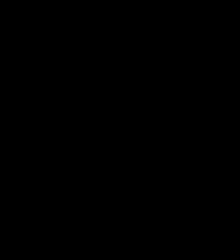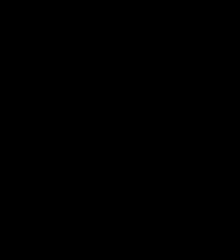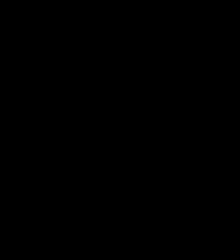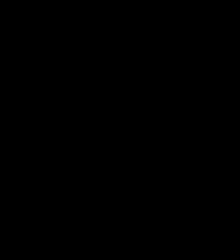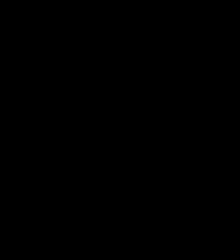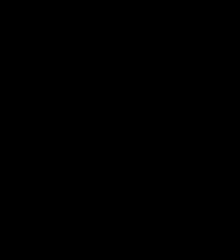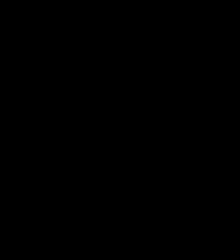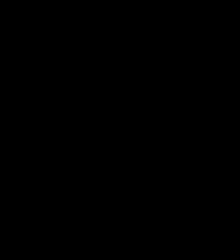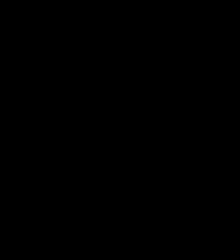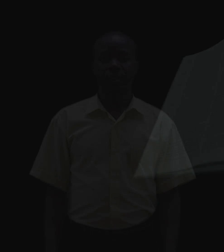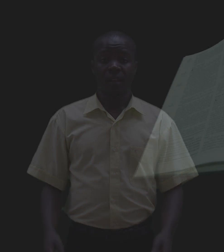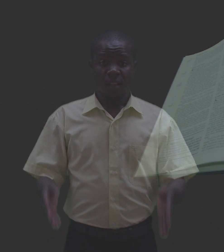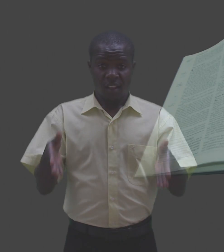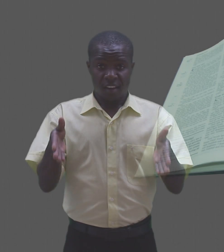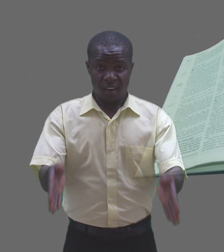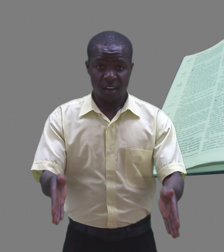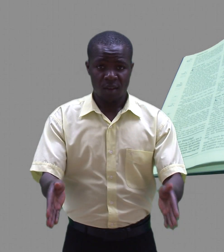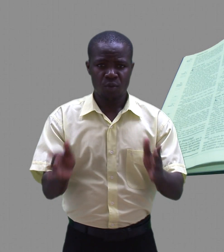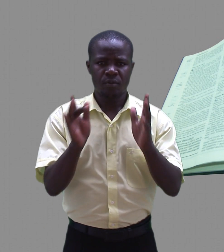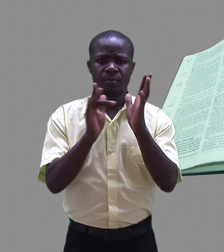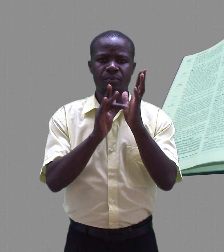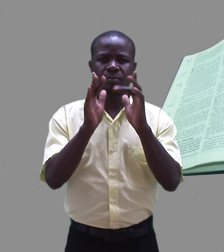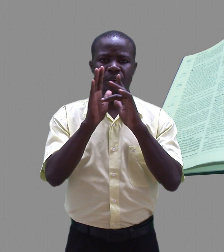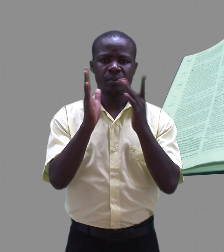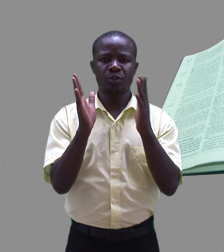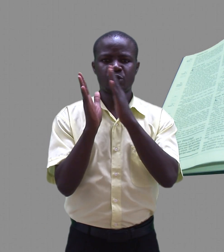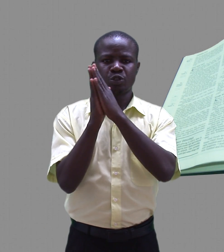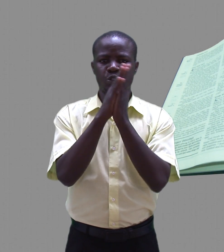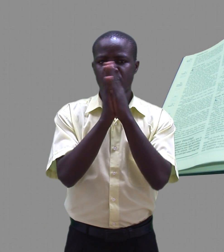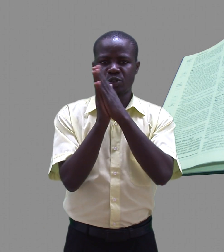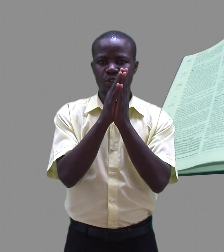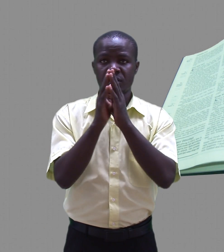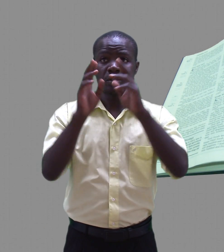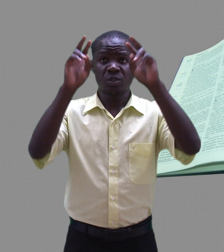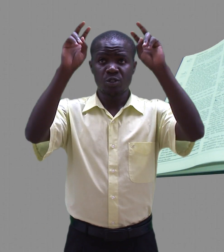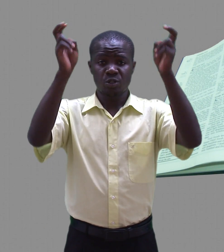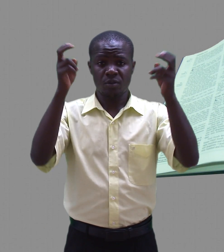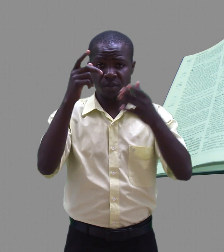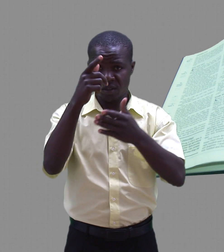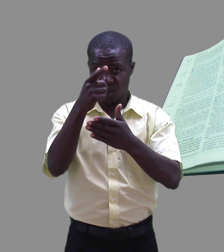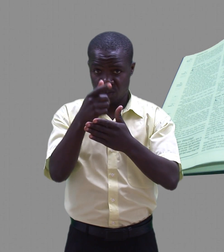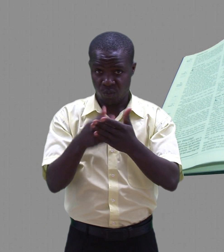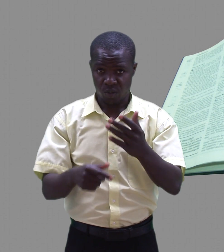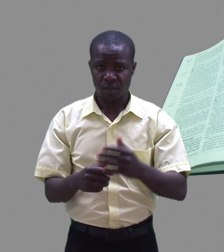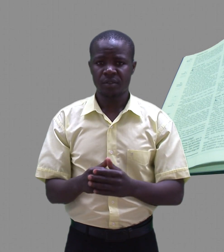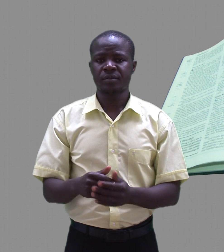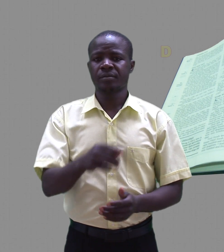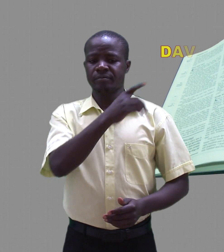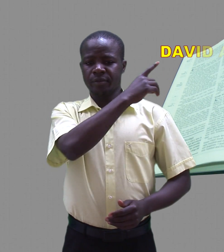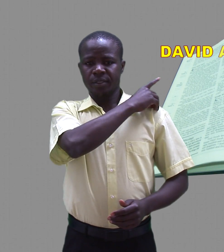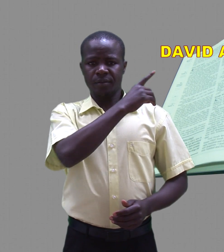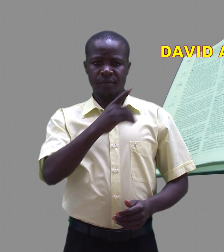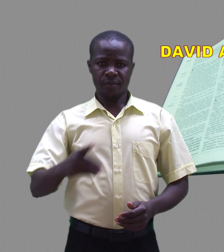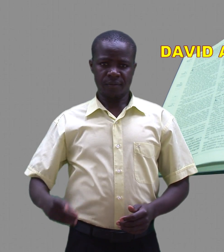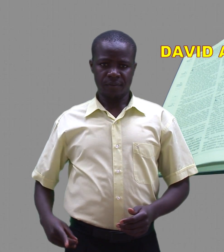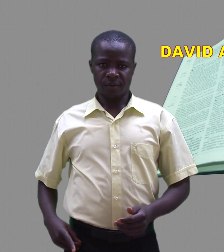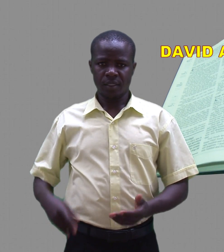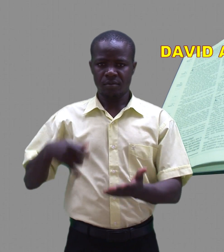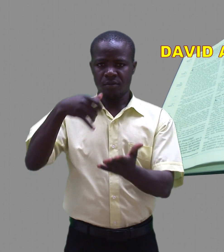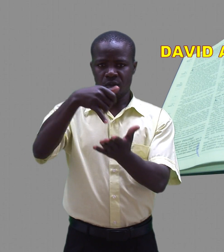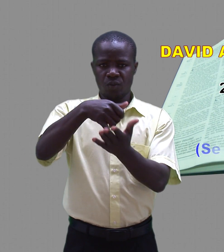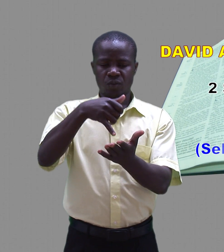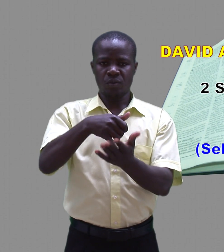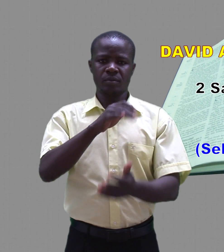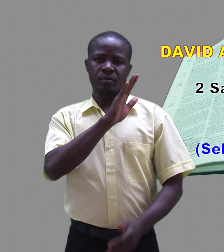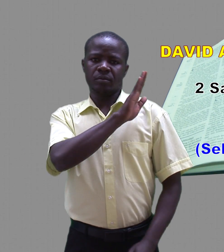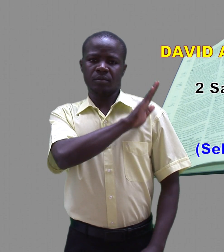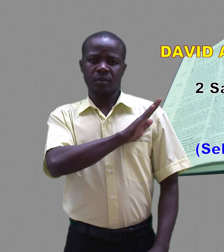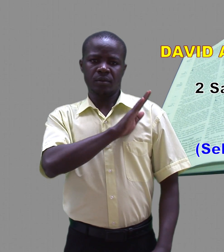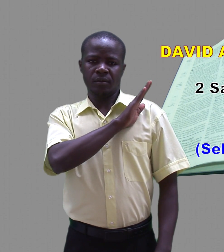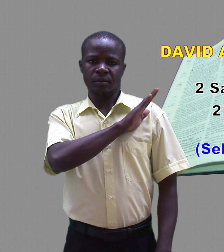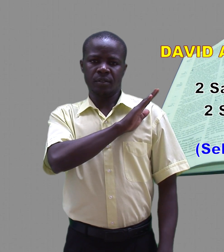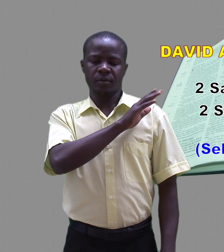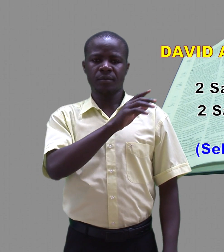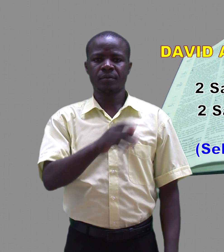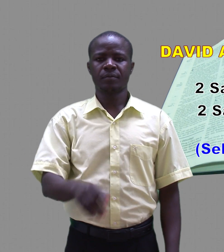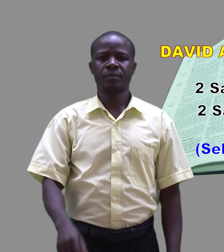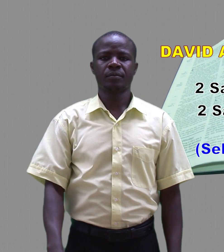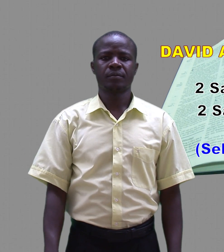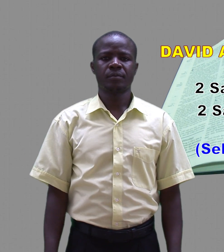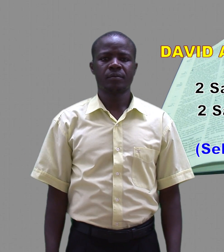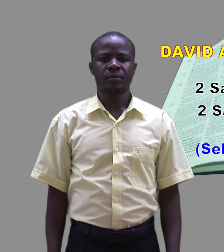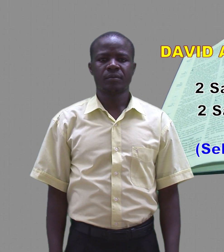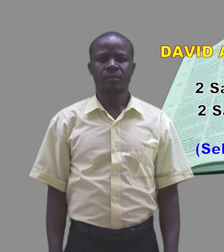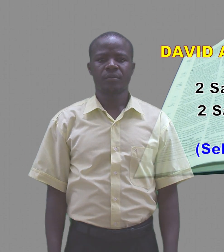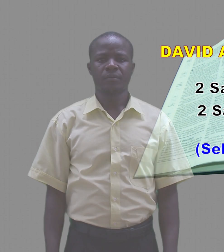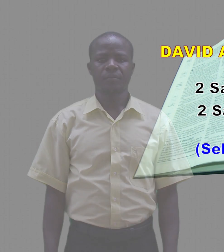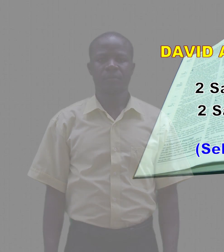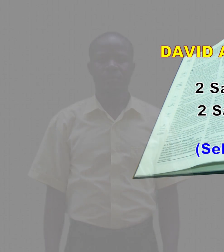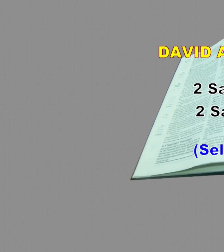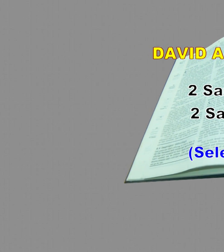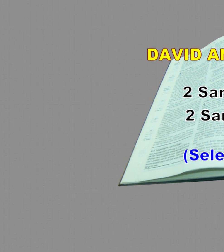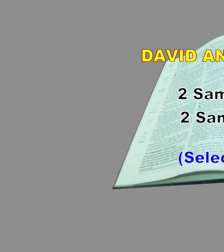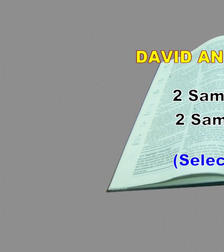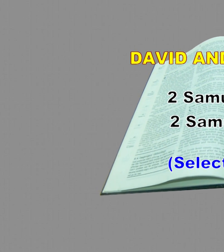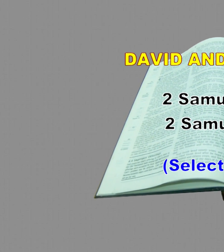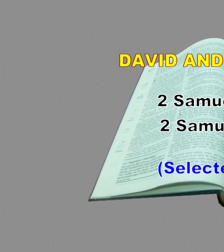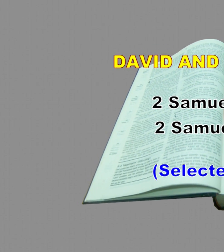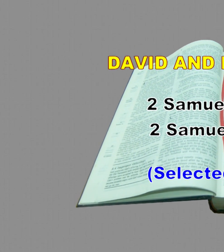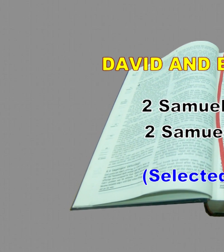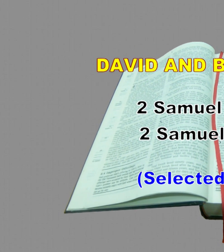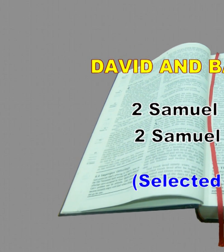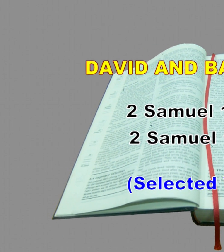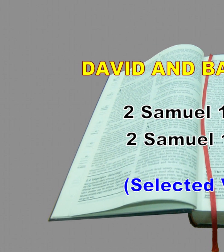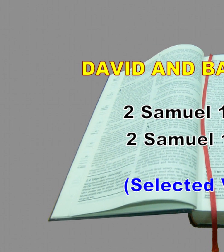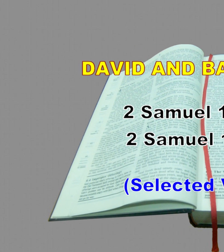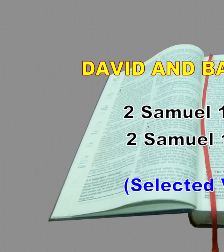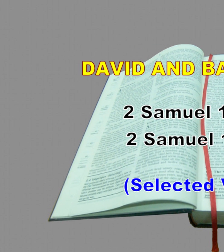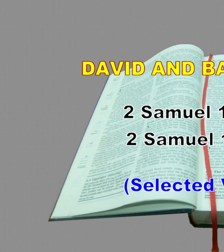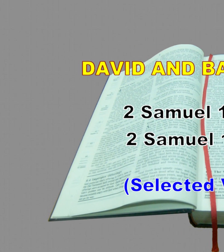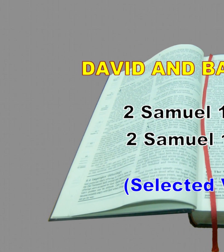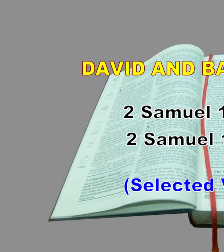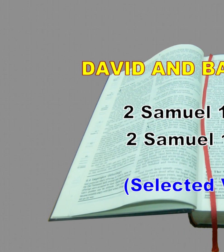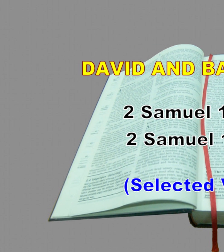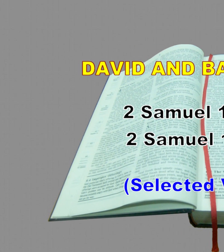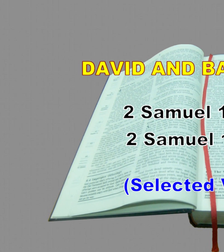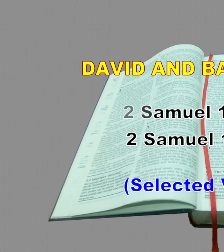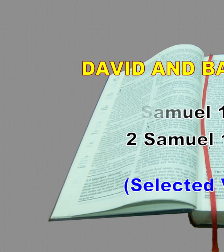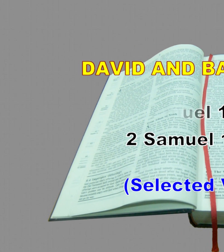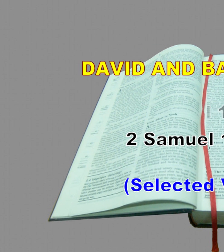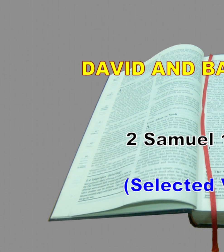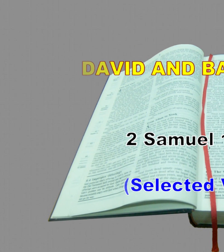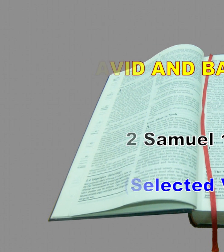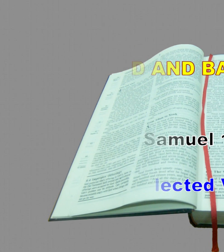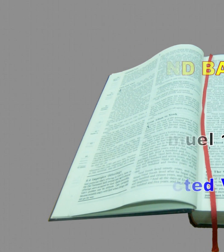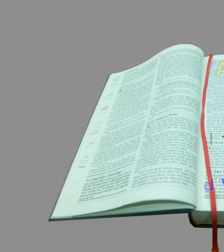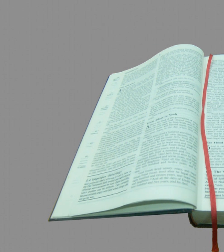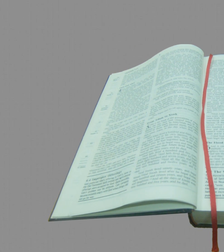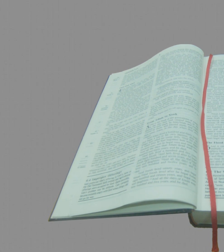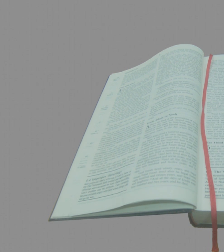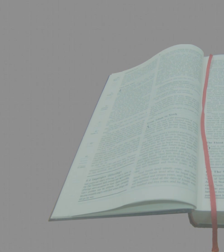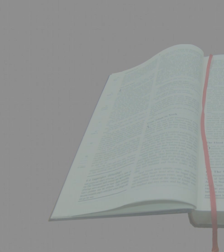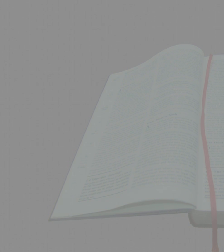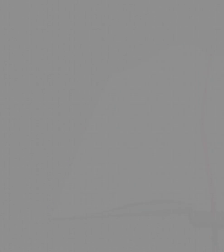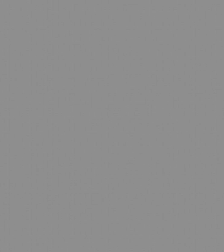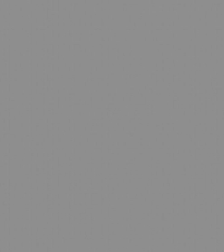David and Bathsheba